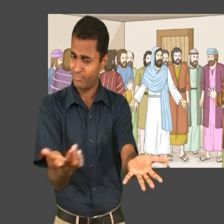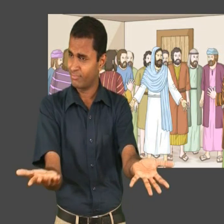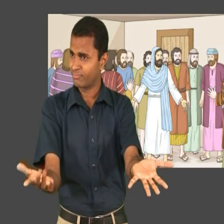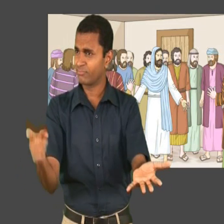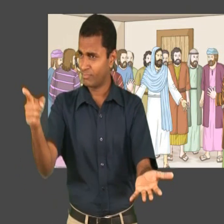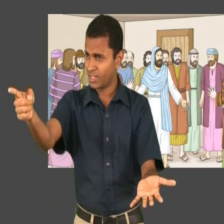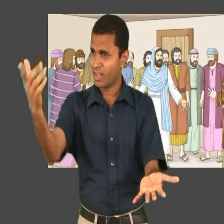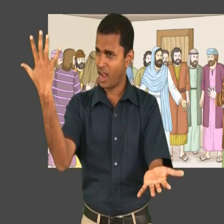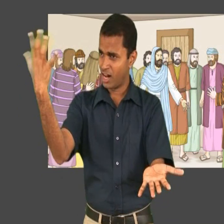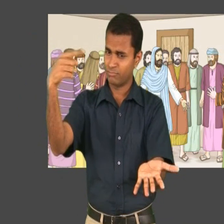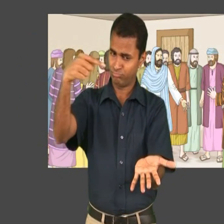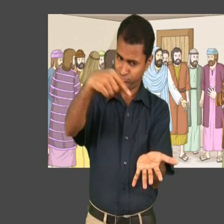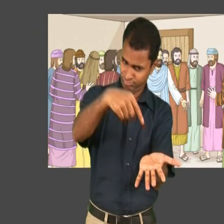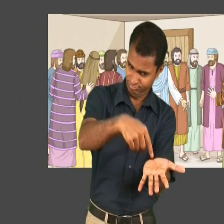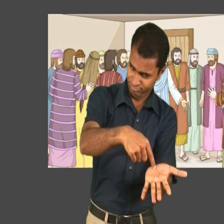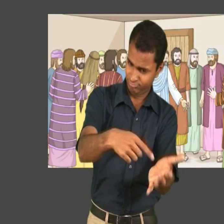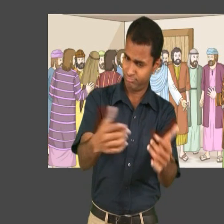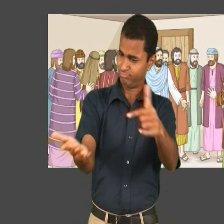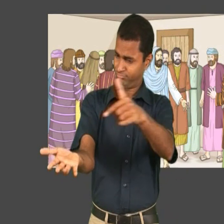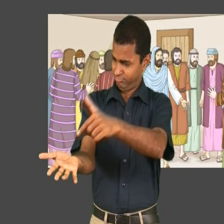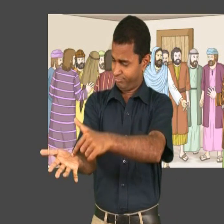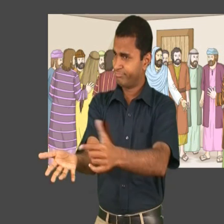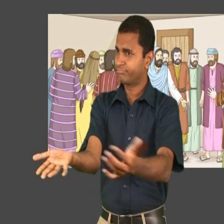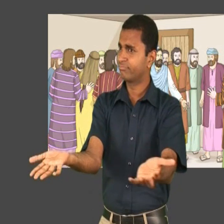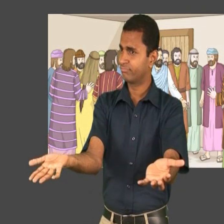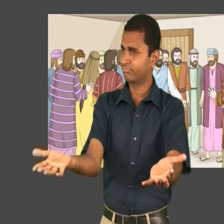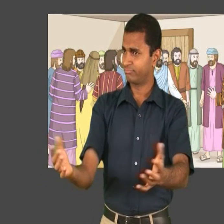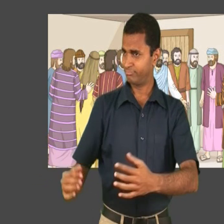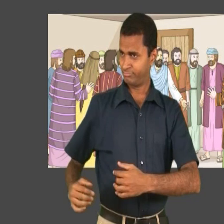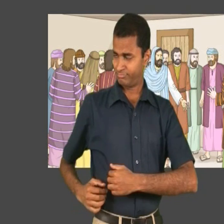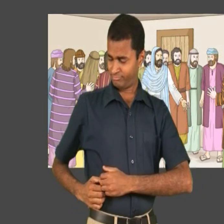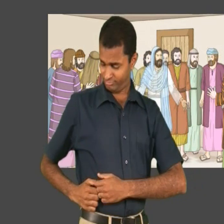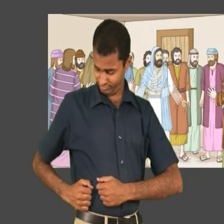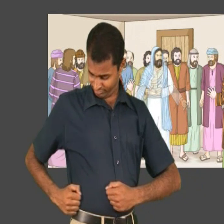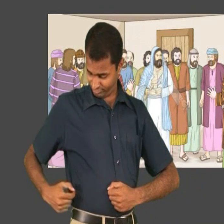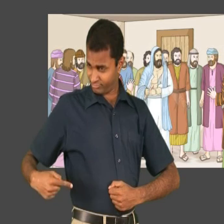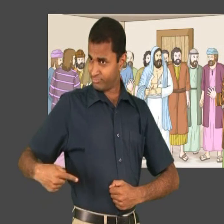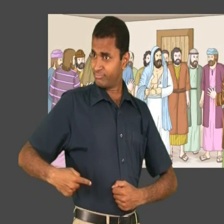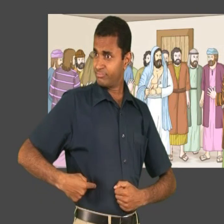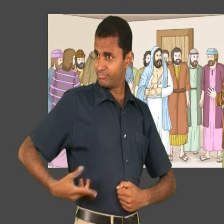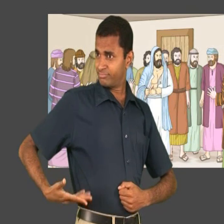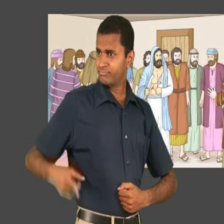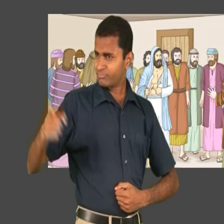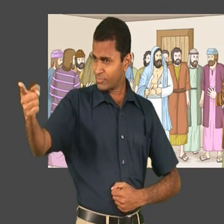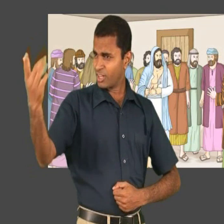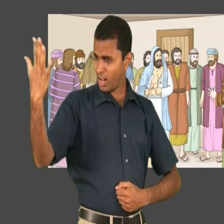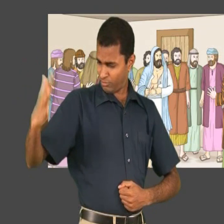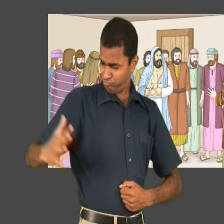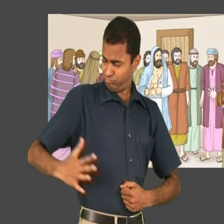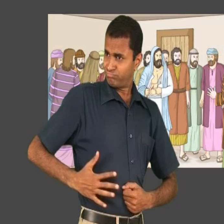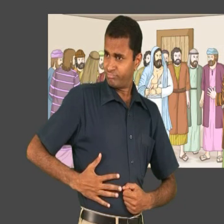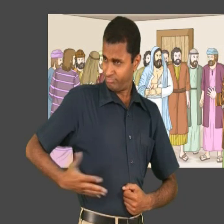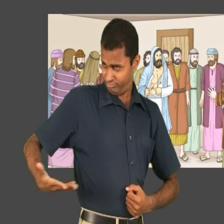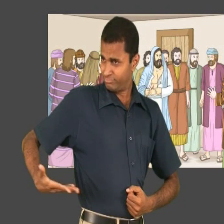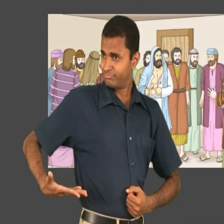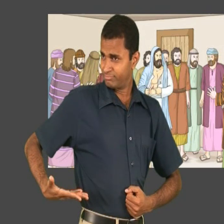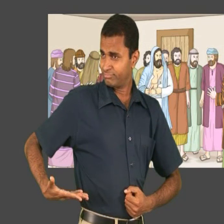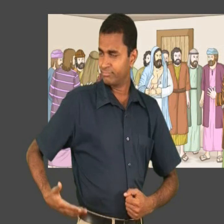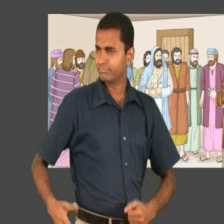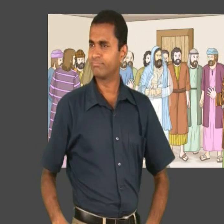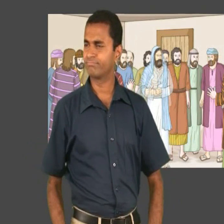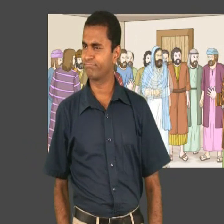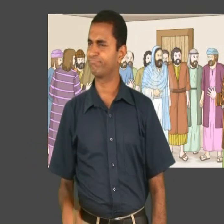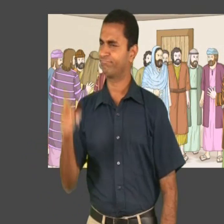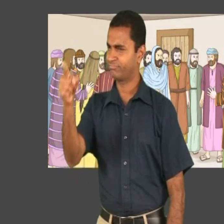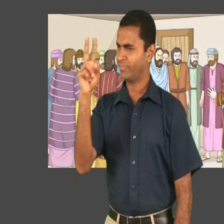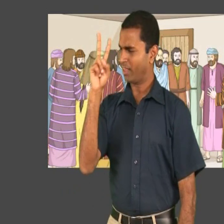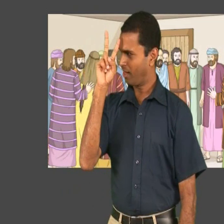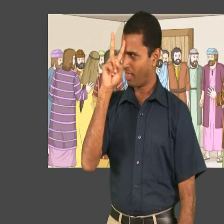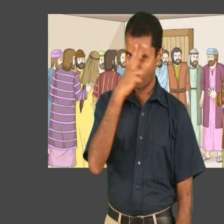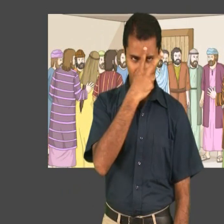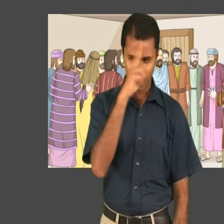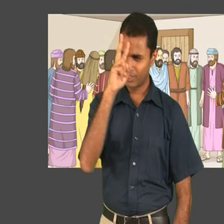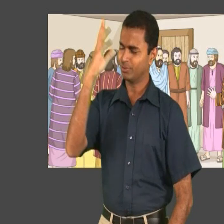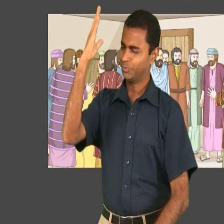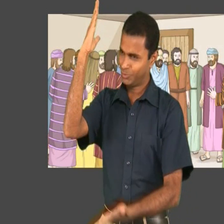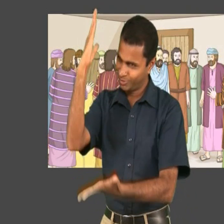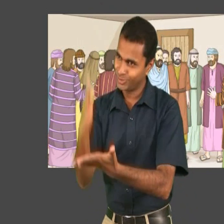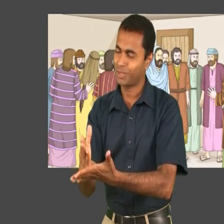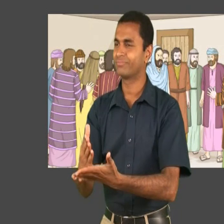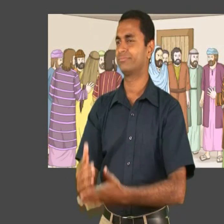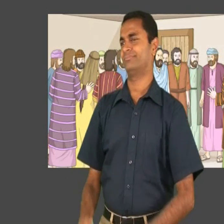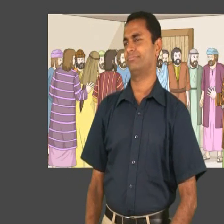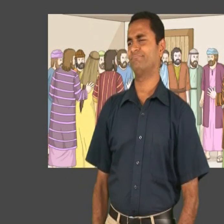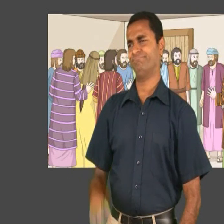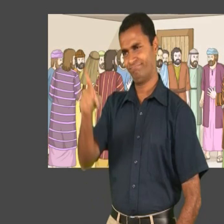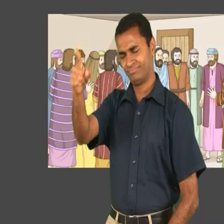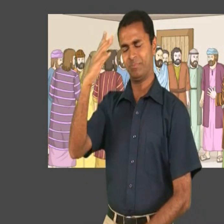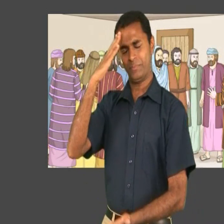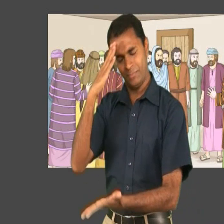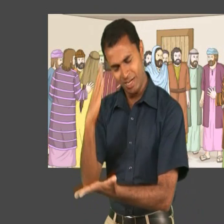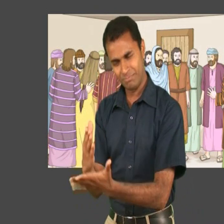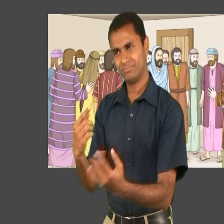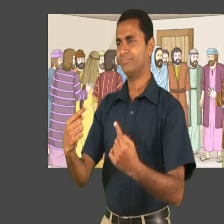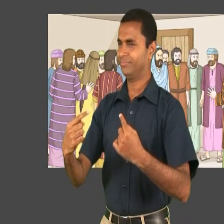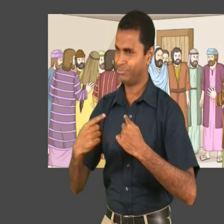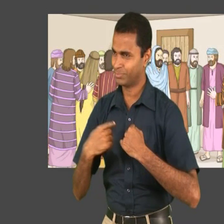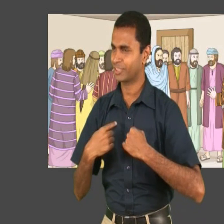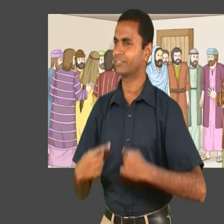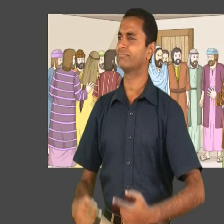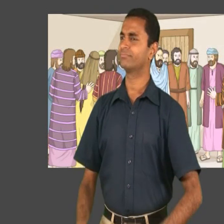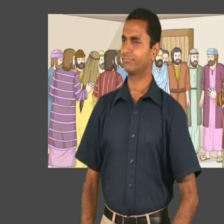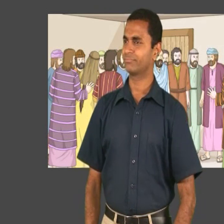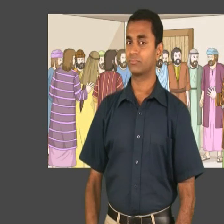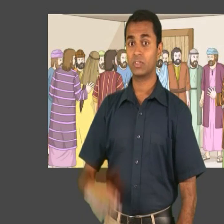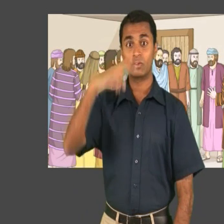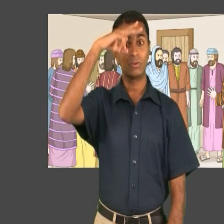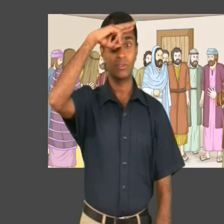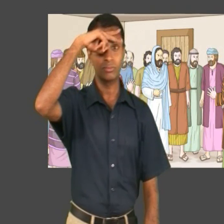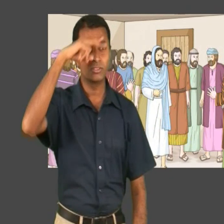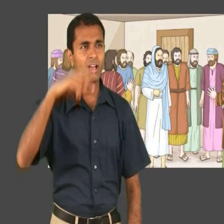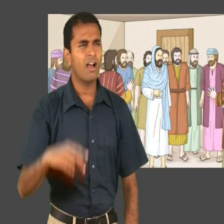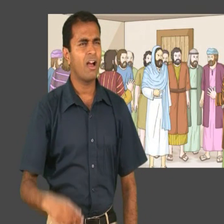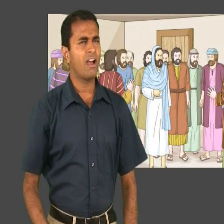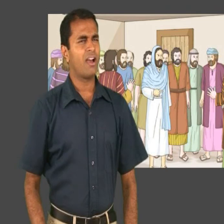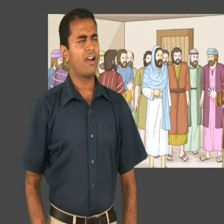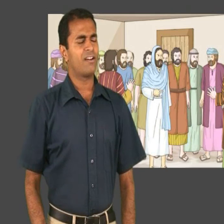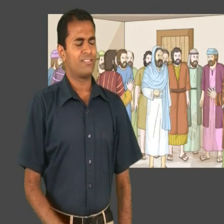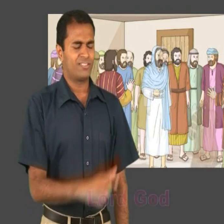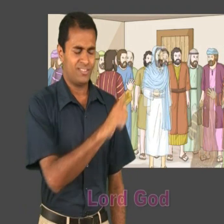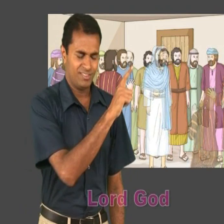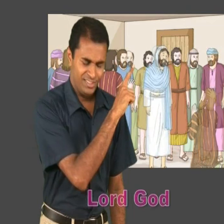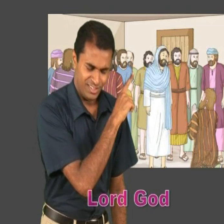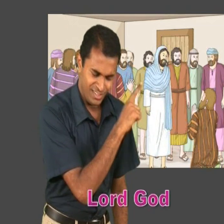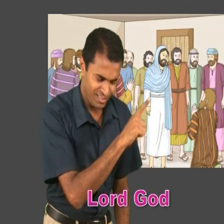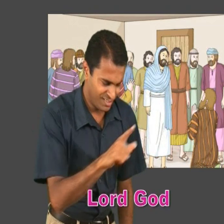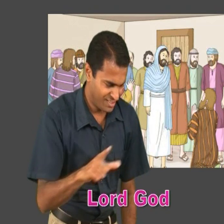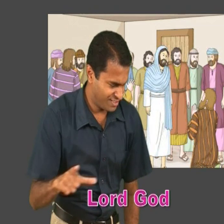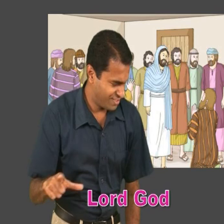Reach out your hand and put it into My side. Stop doubting and believe.”